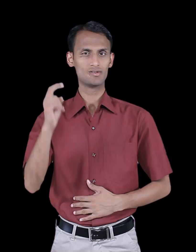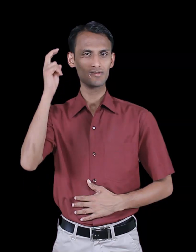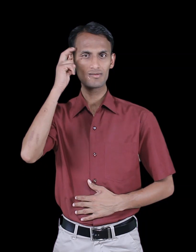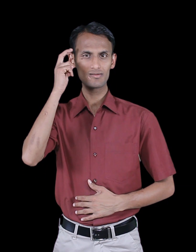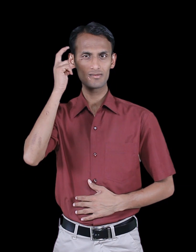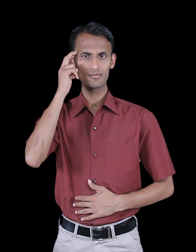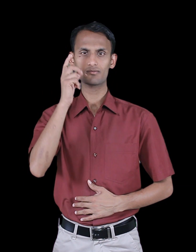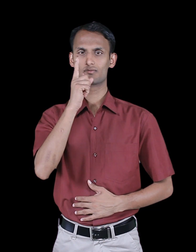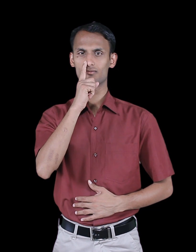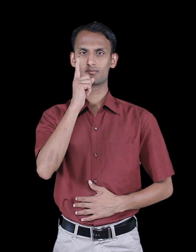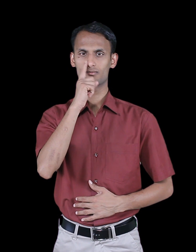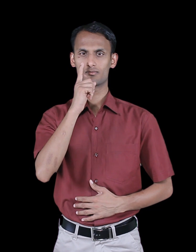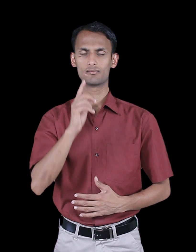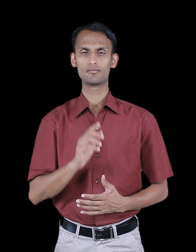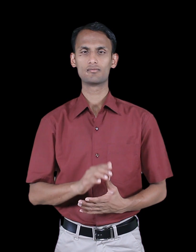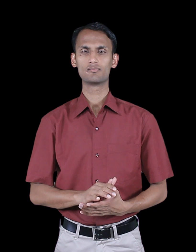The Samaritan woman